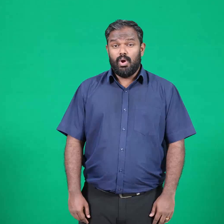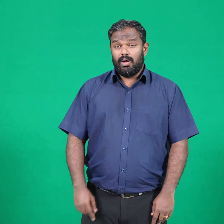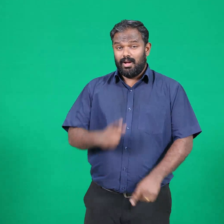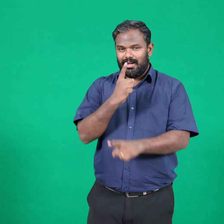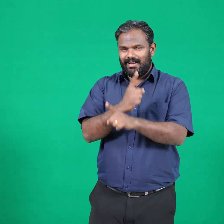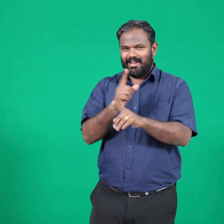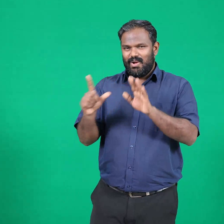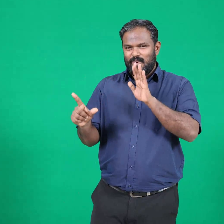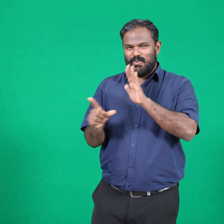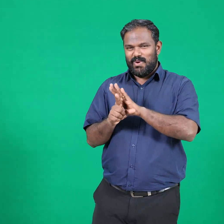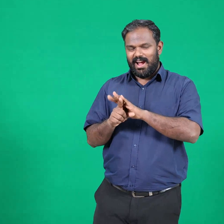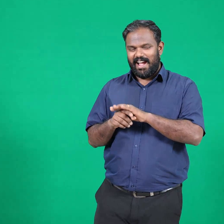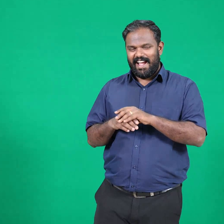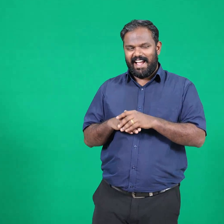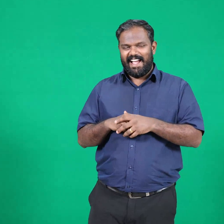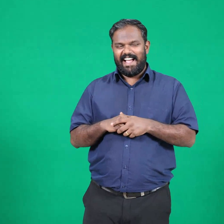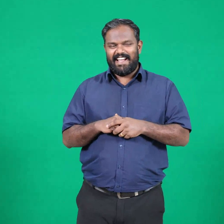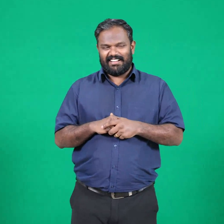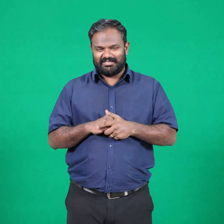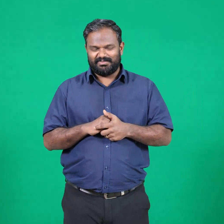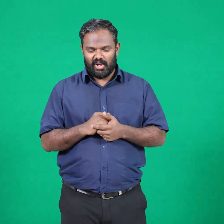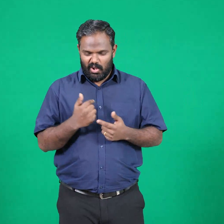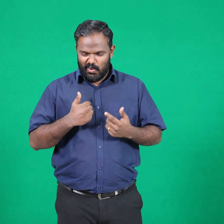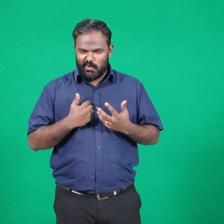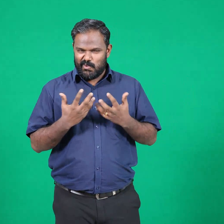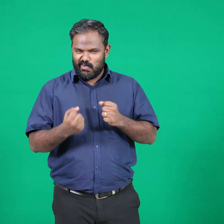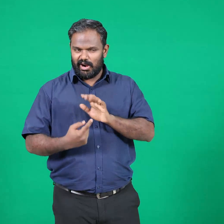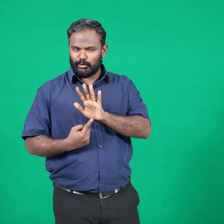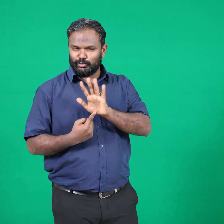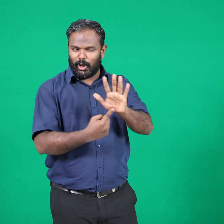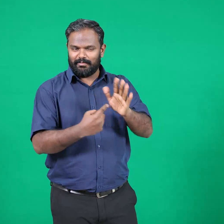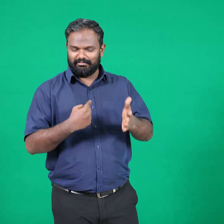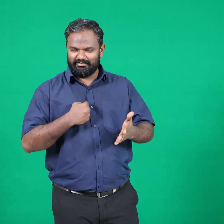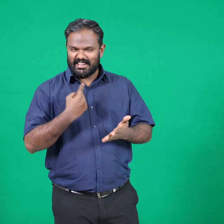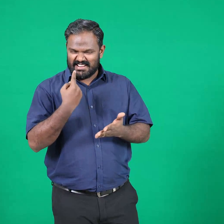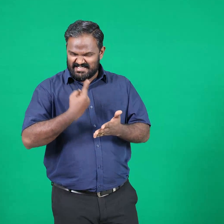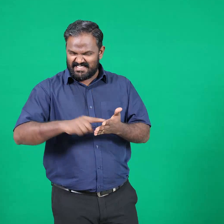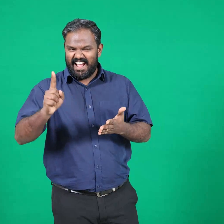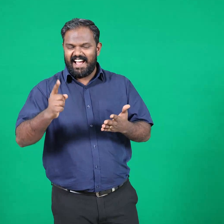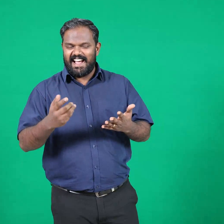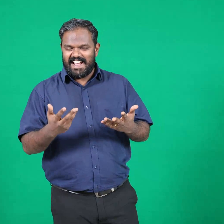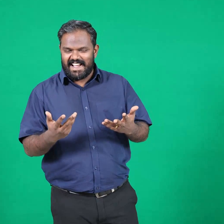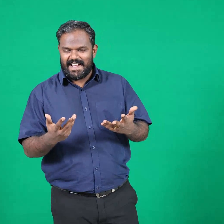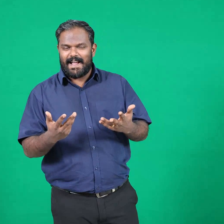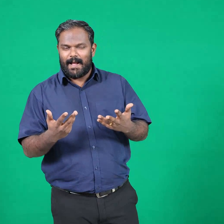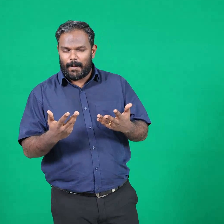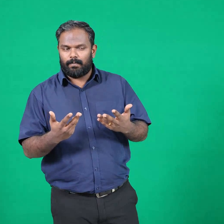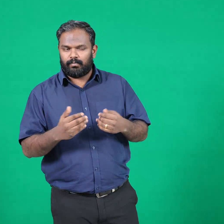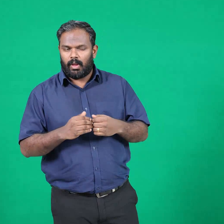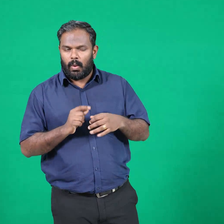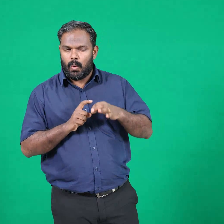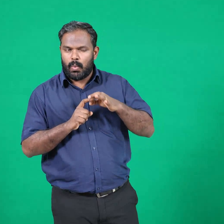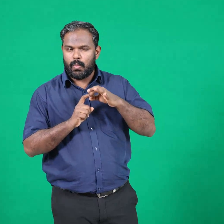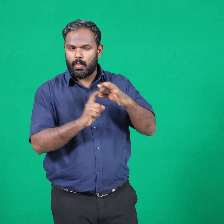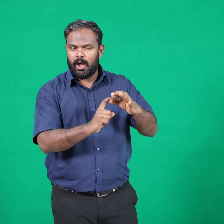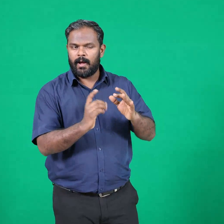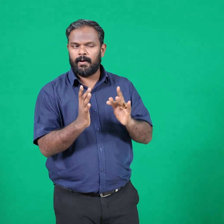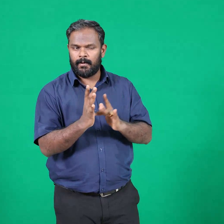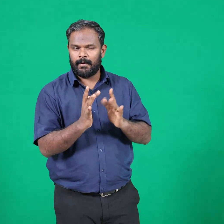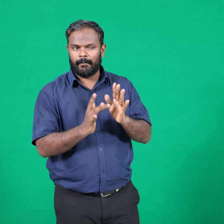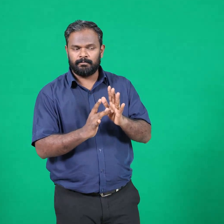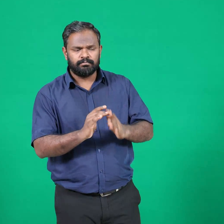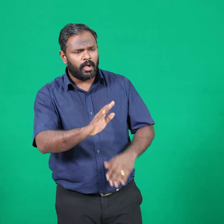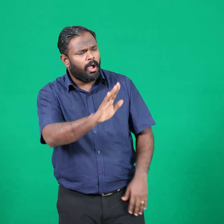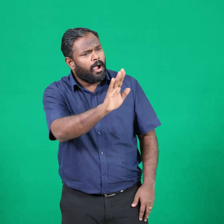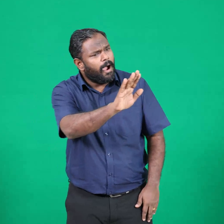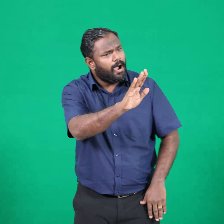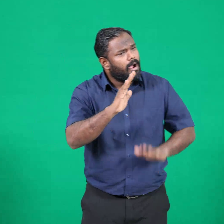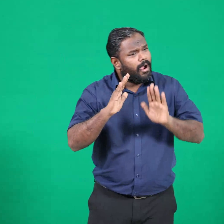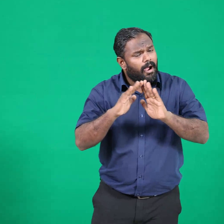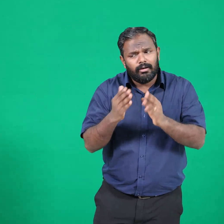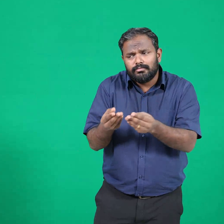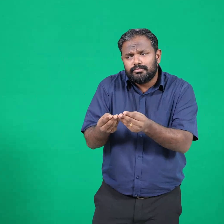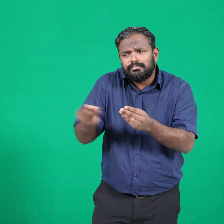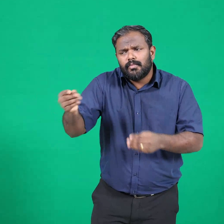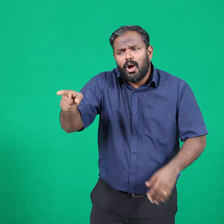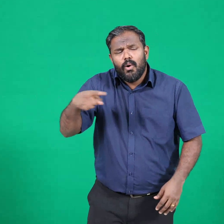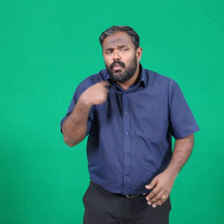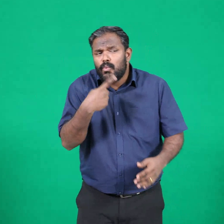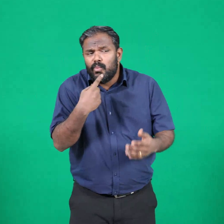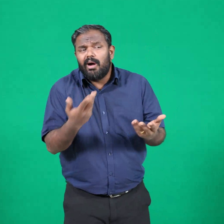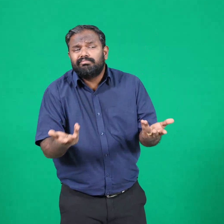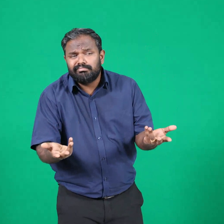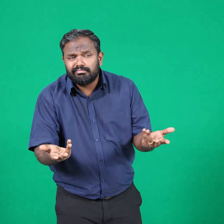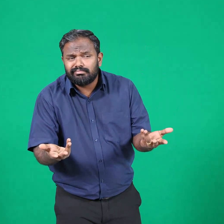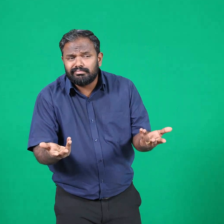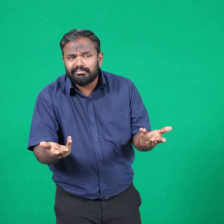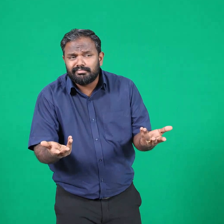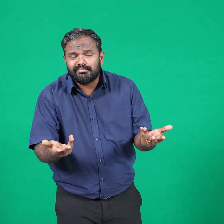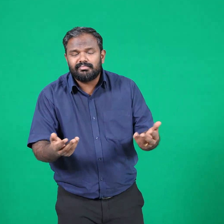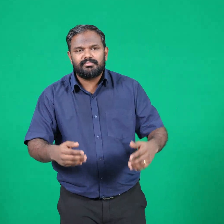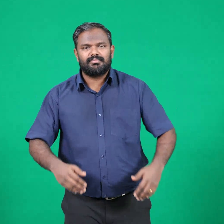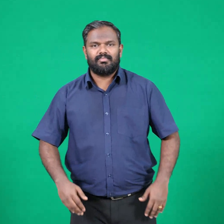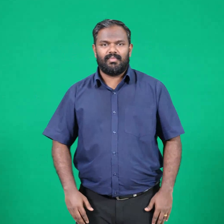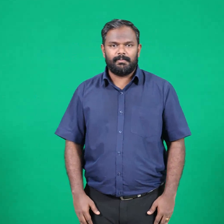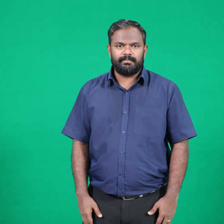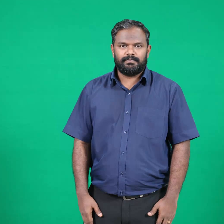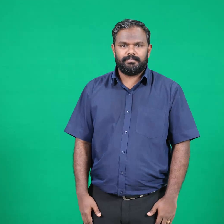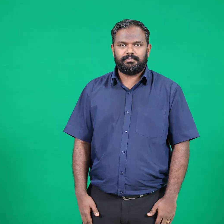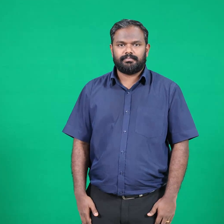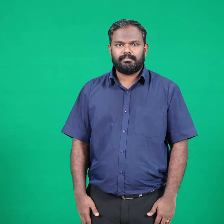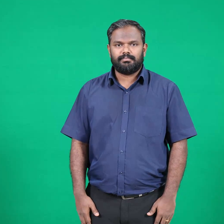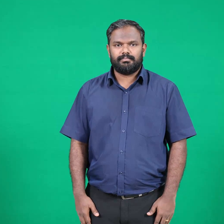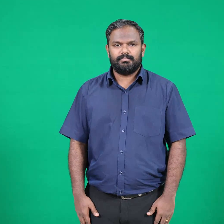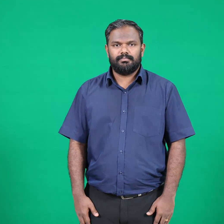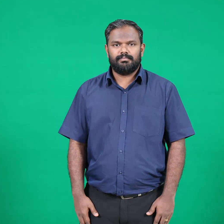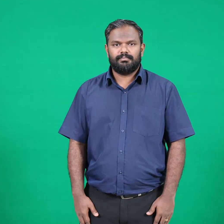But wanting to justify himself, he asked Jesus, "And who is my neighbor?"